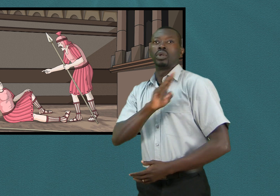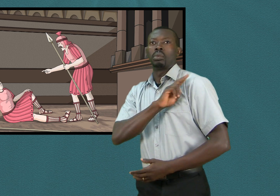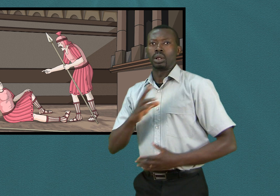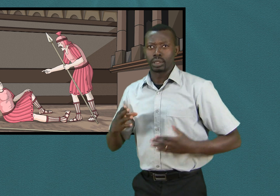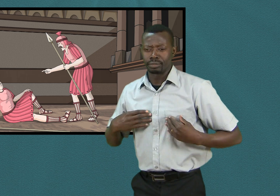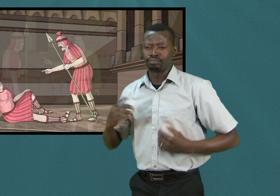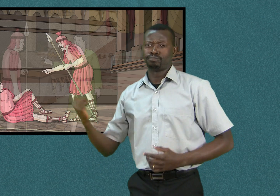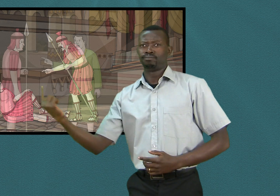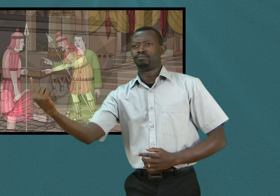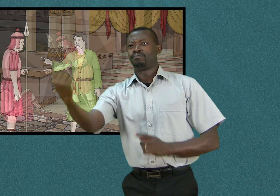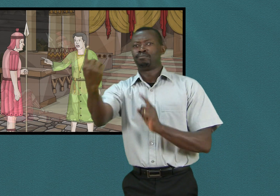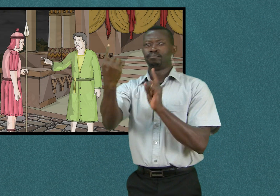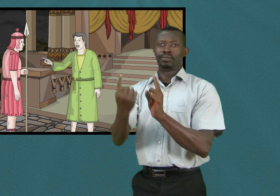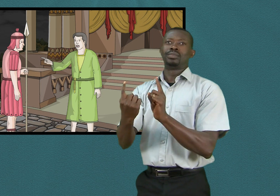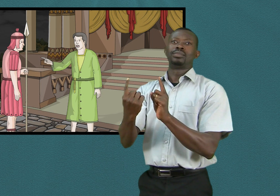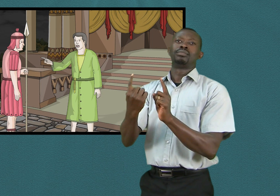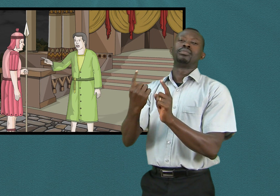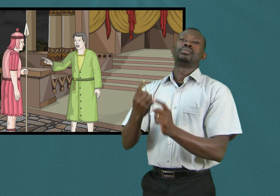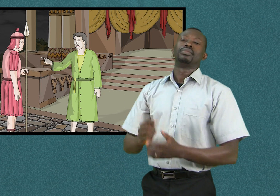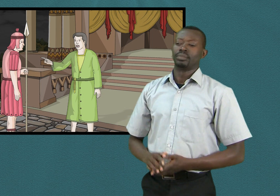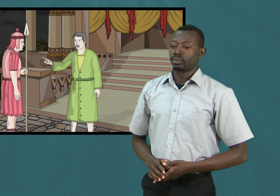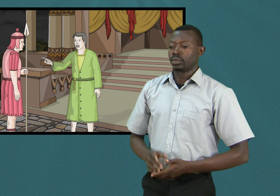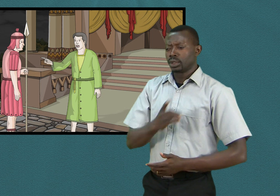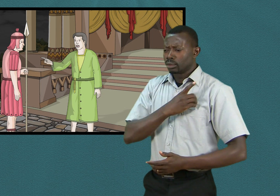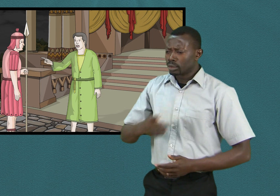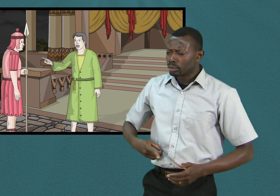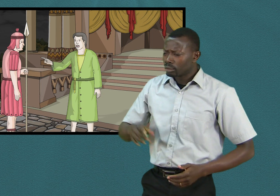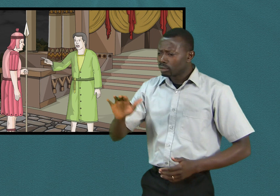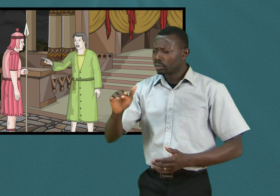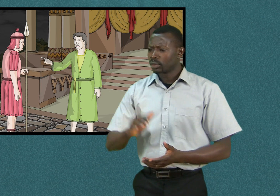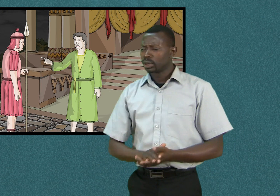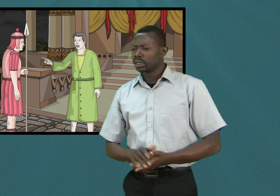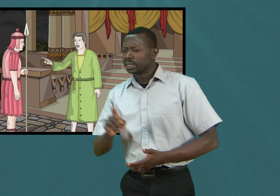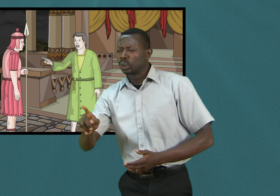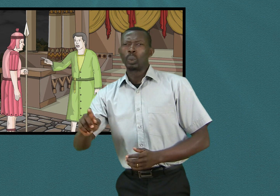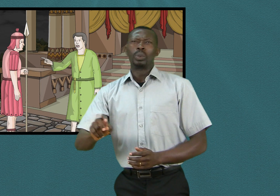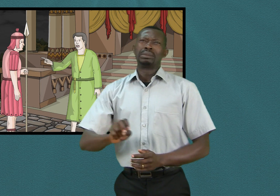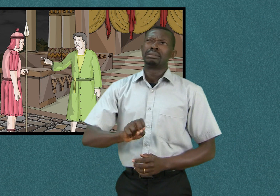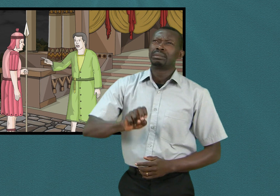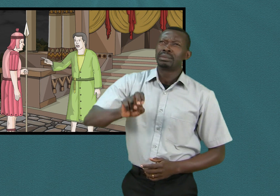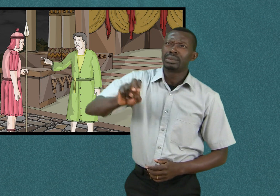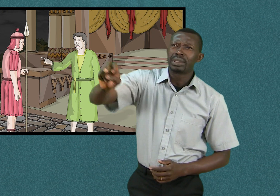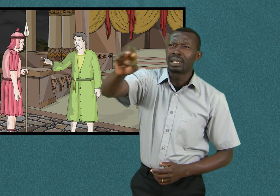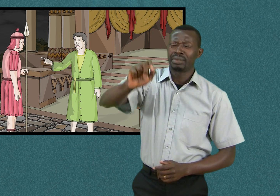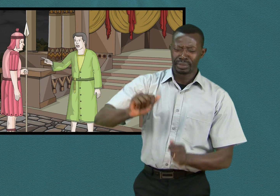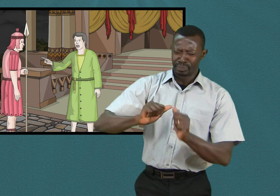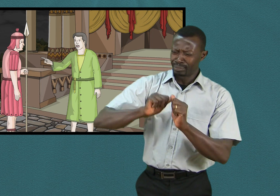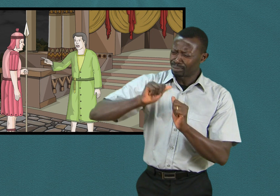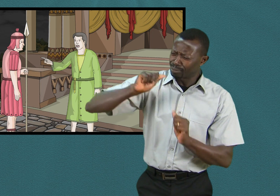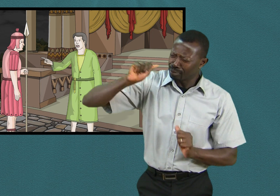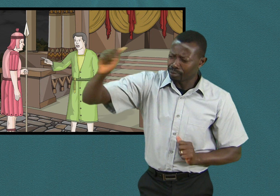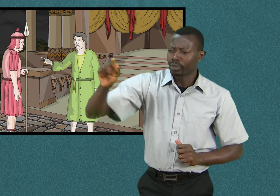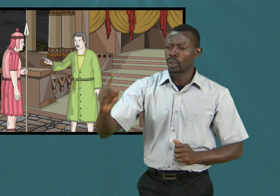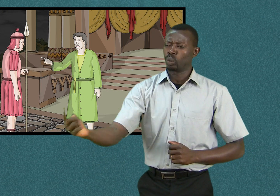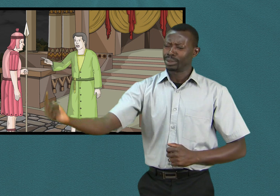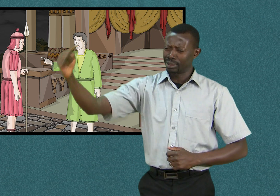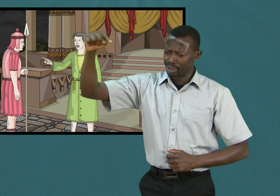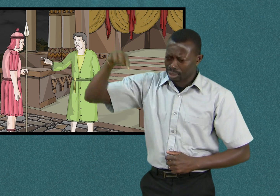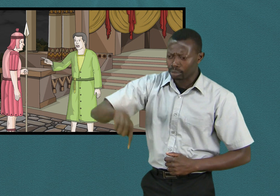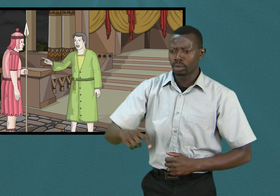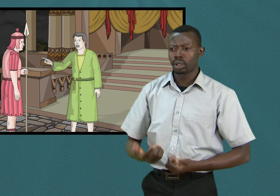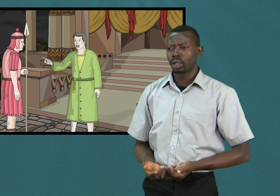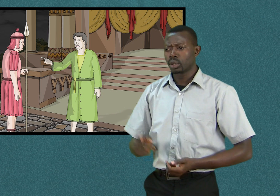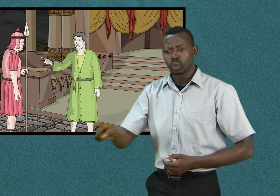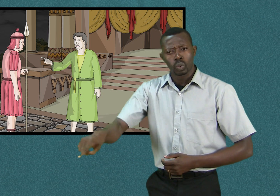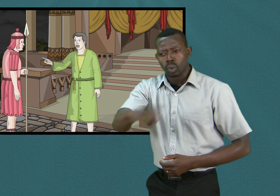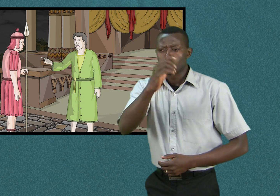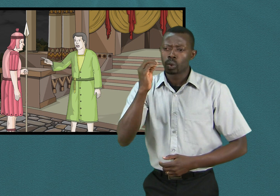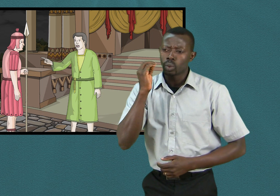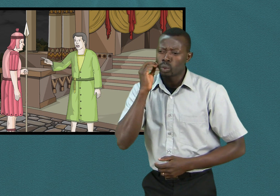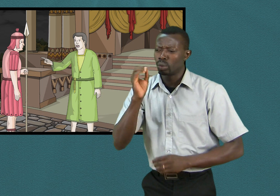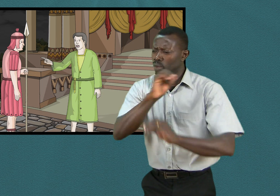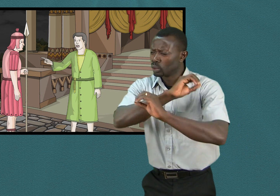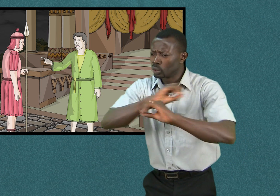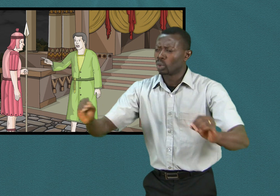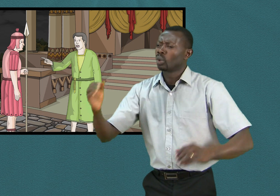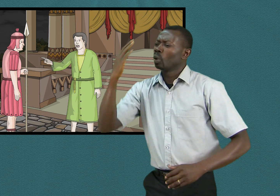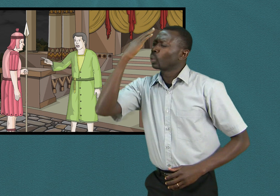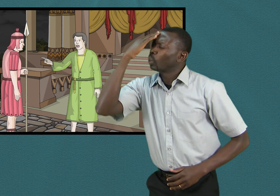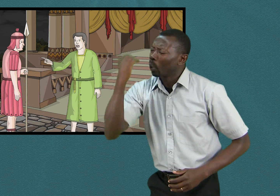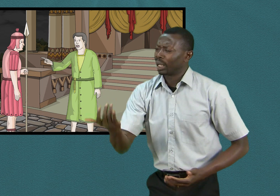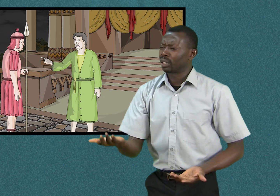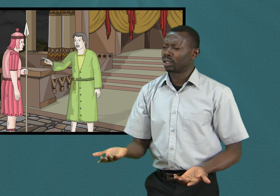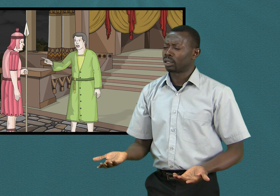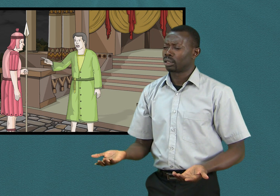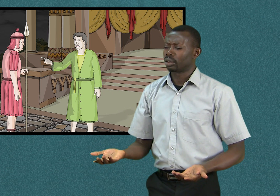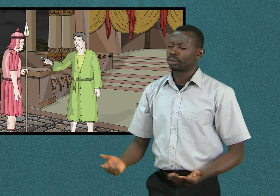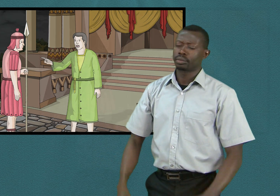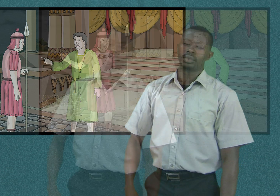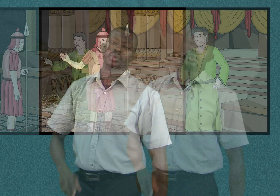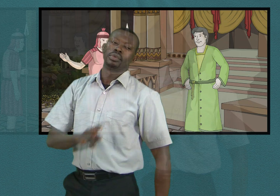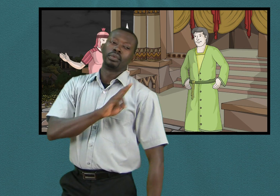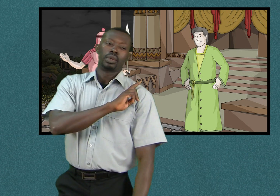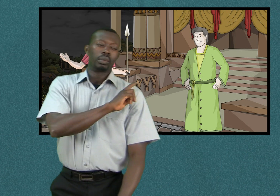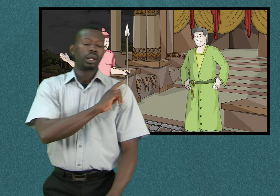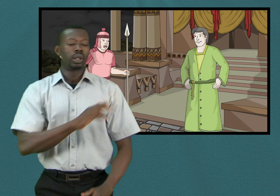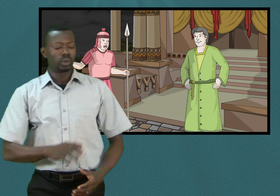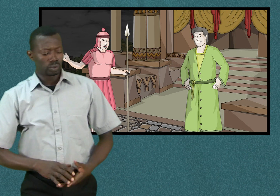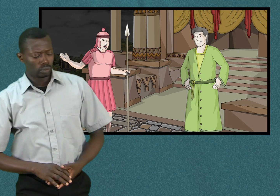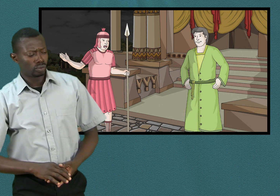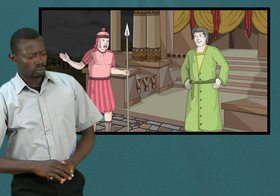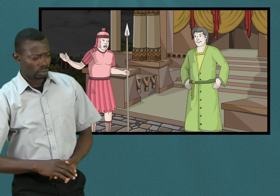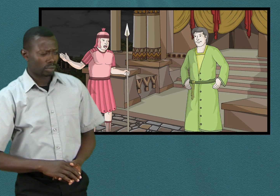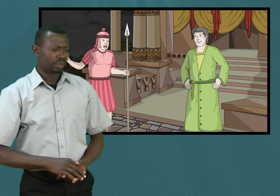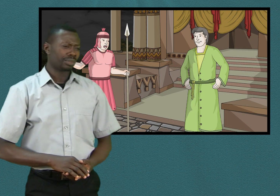“Haven’t you just arrived from a journey?” David asked Uriah. “Why didn’t you go home?”